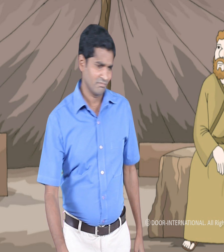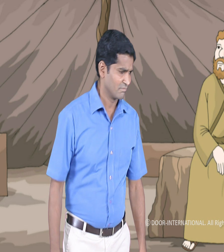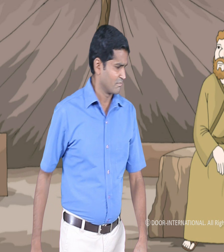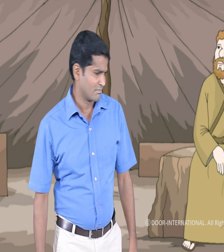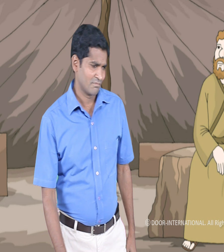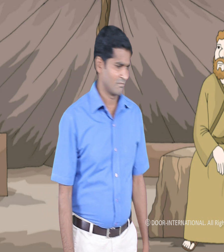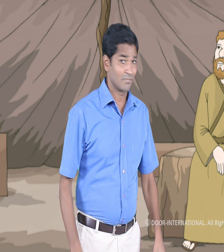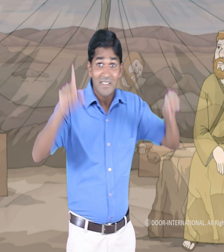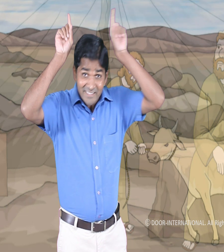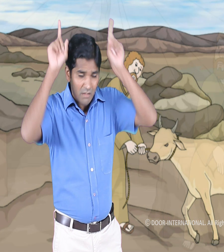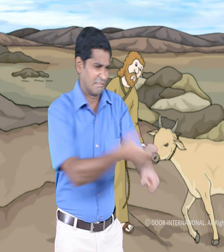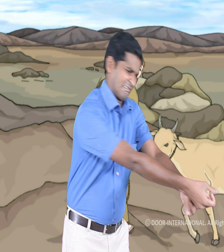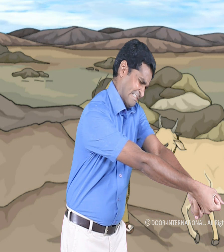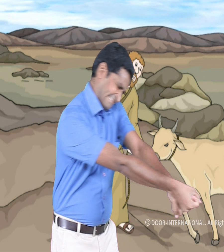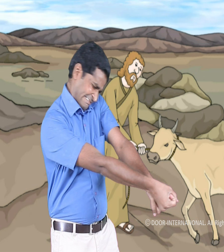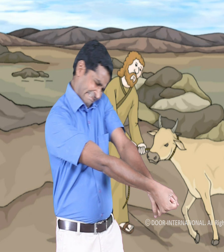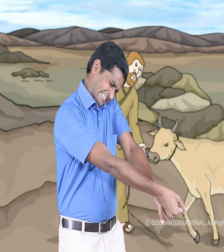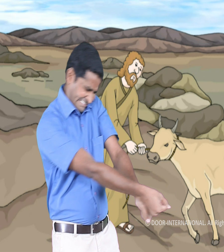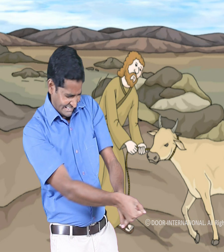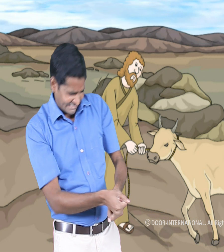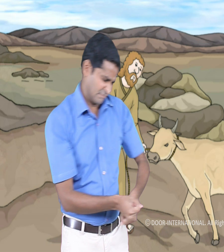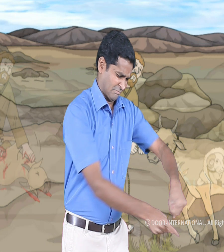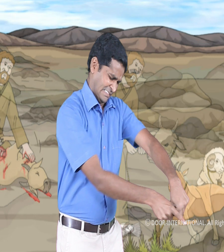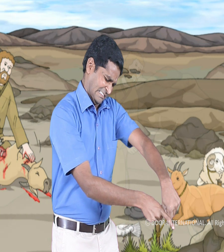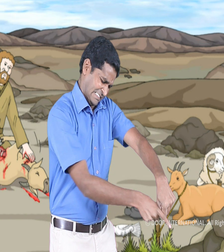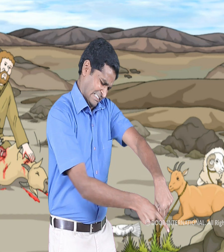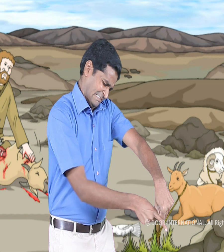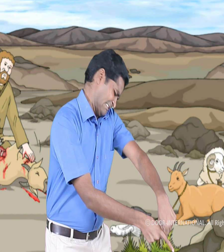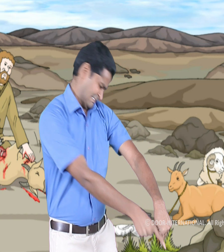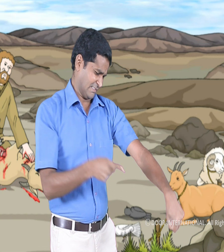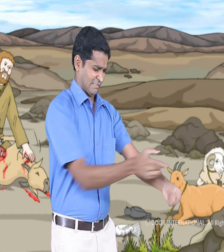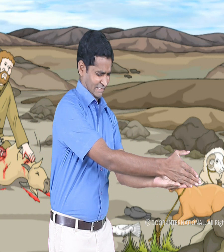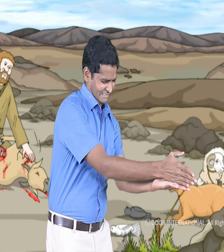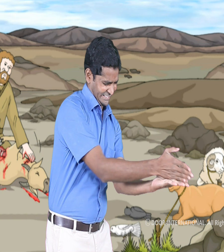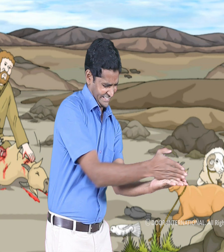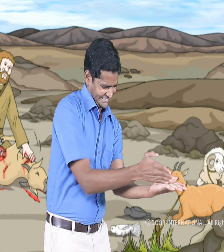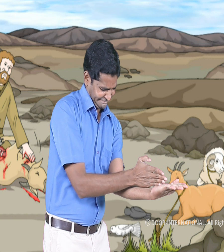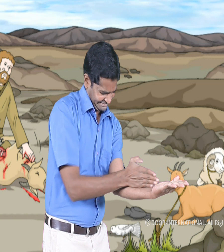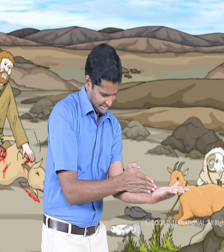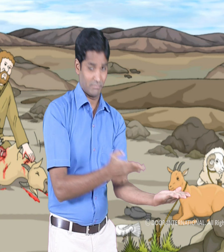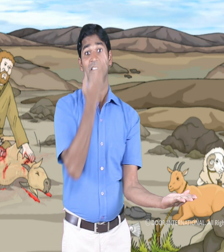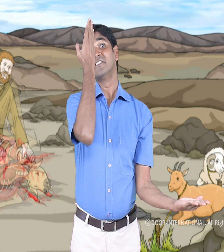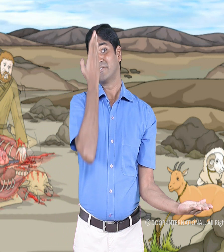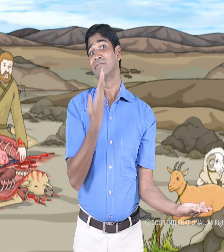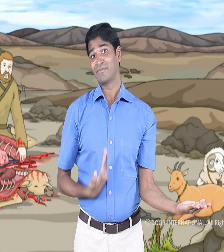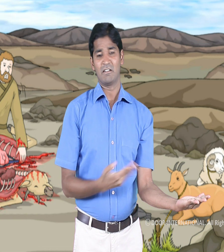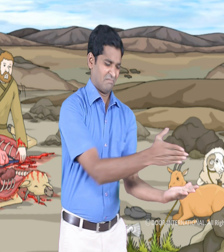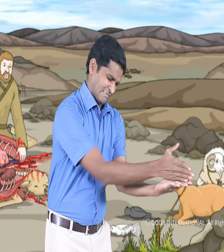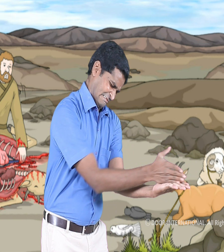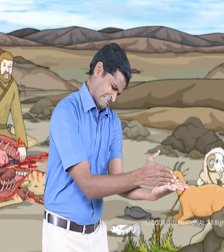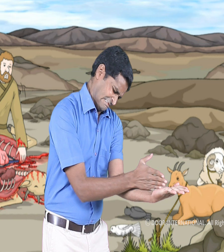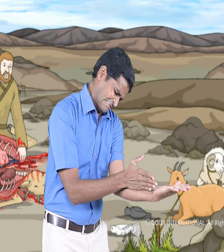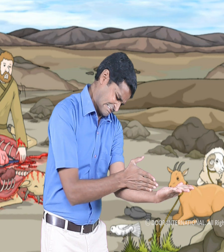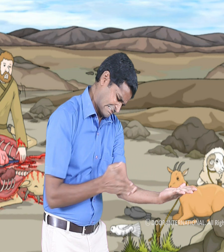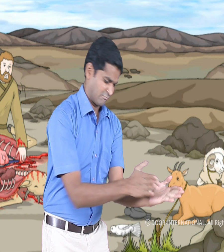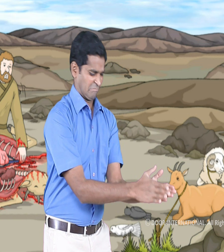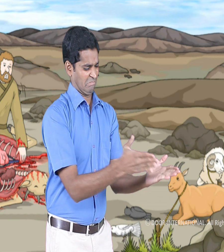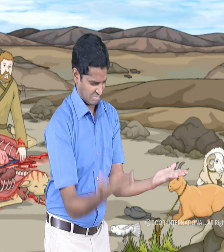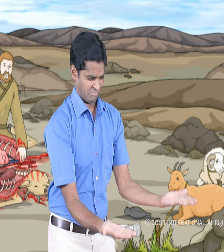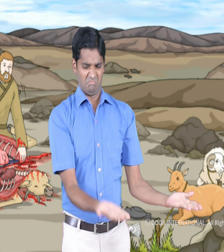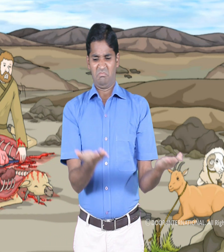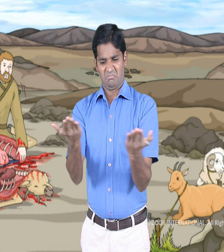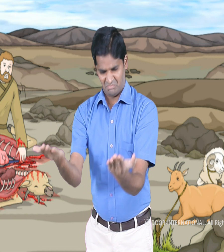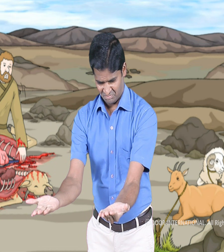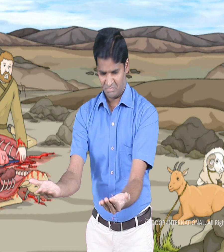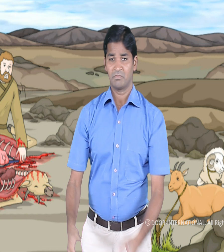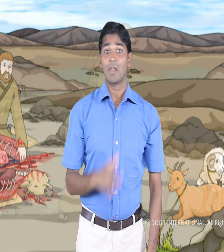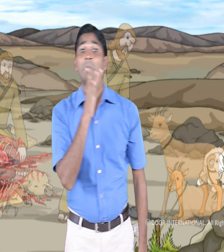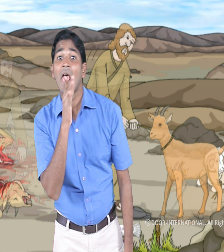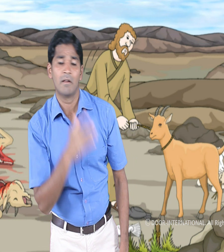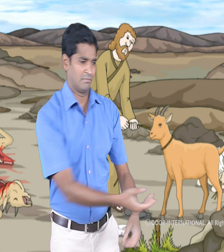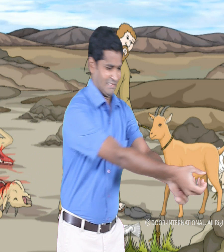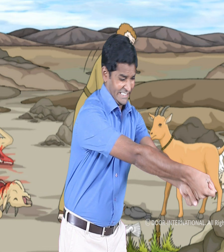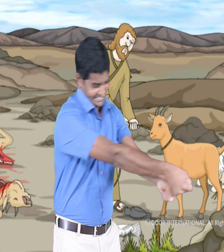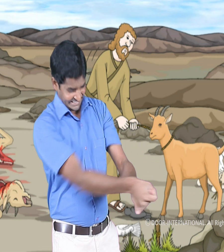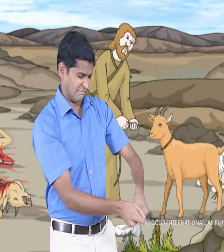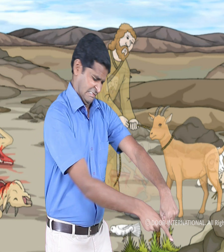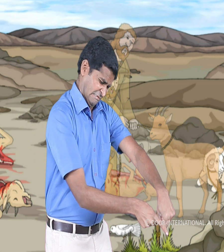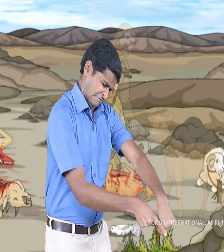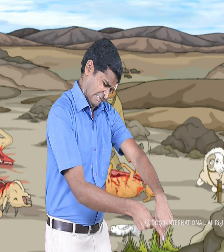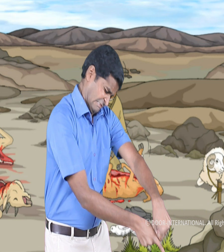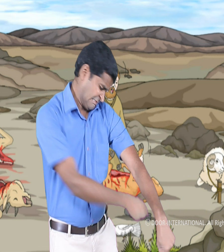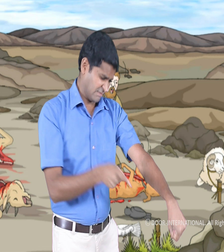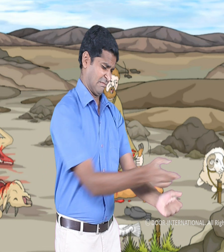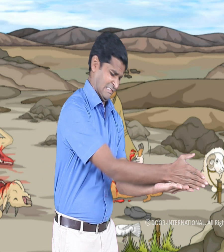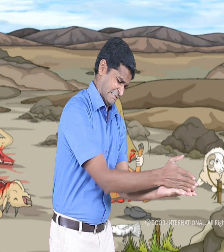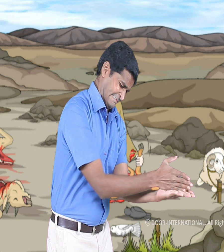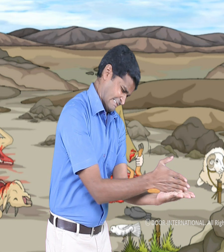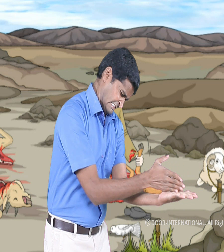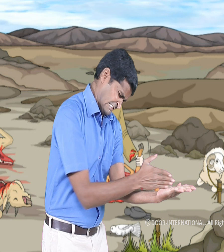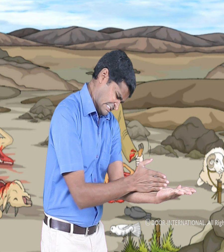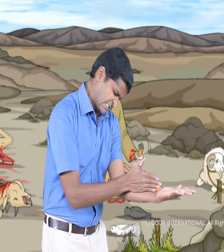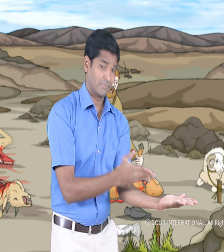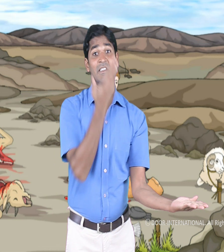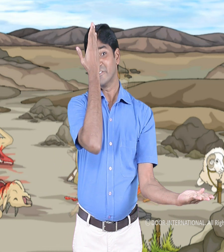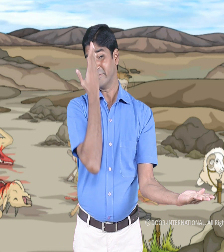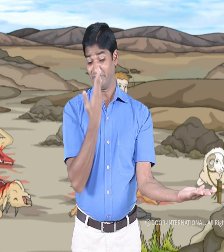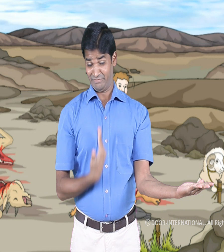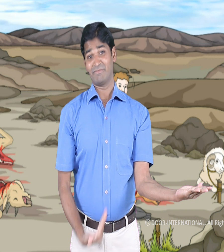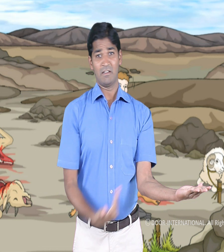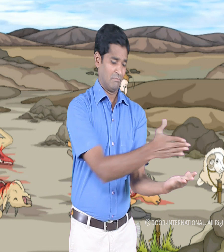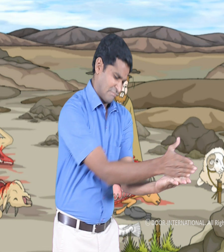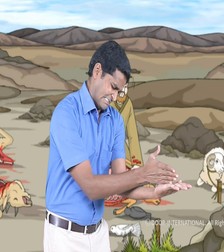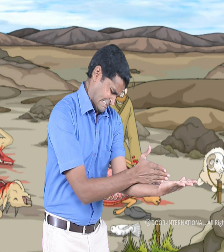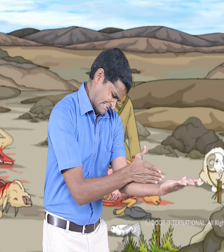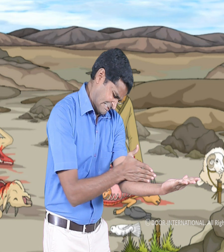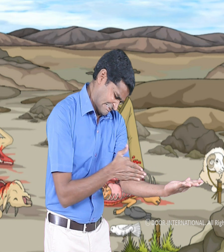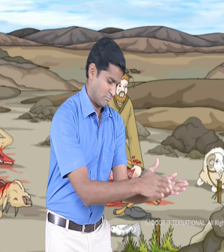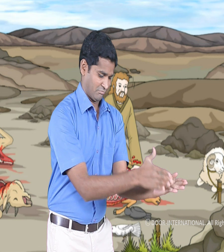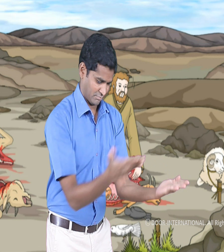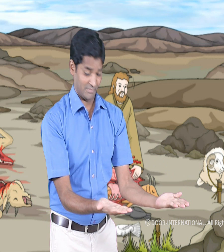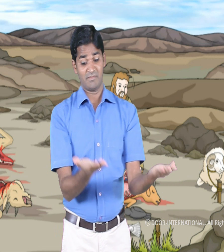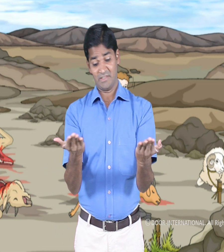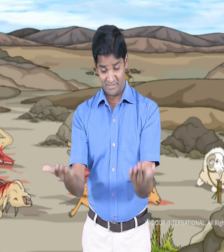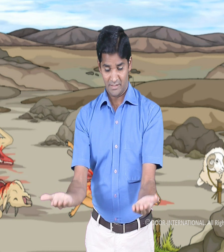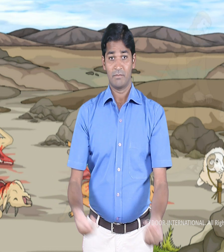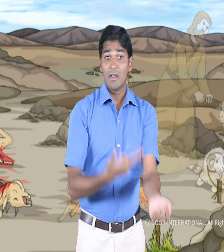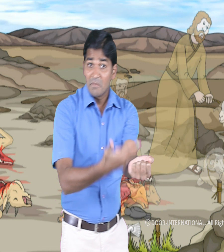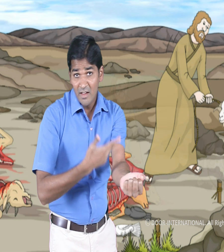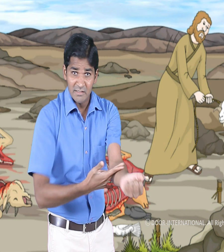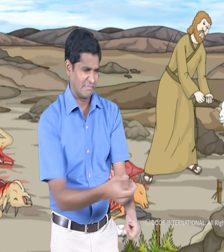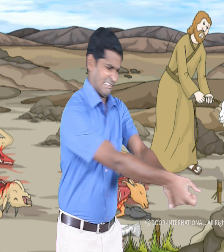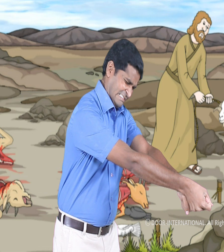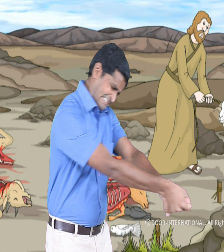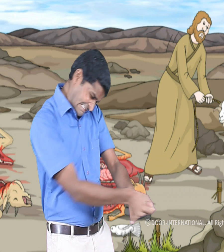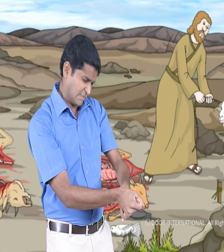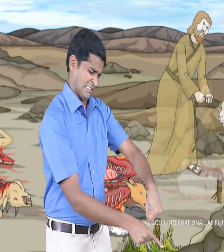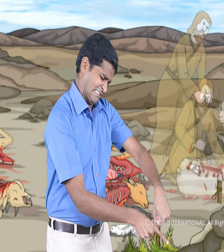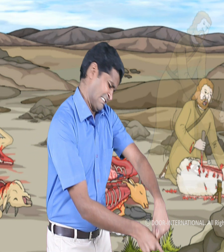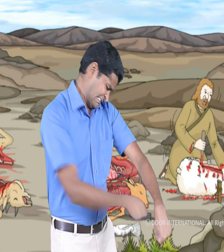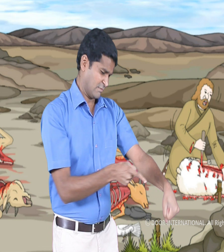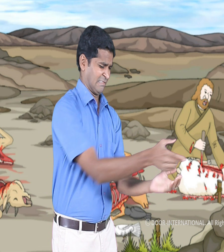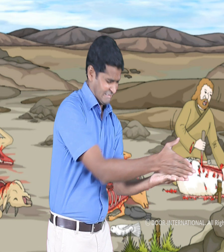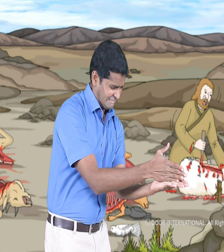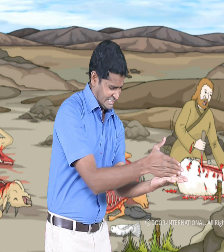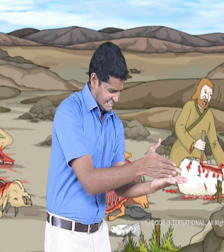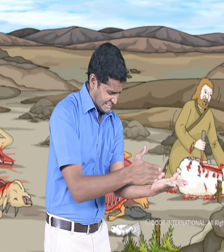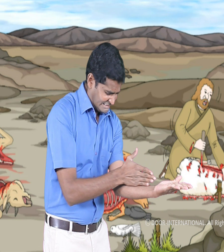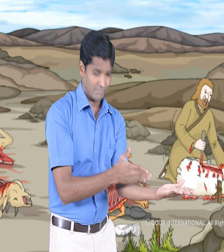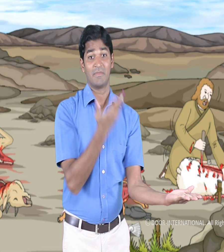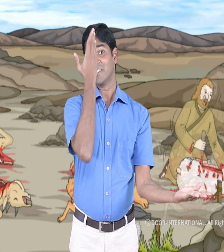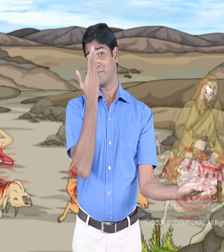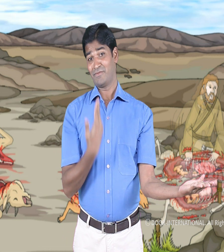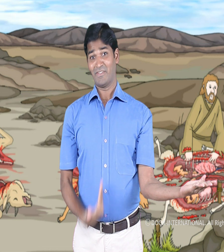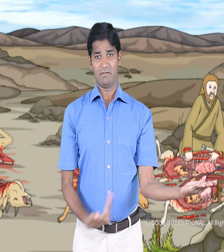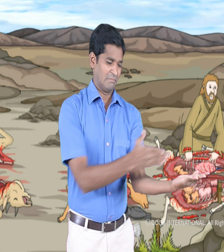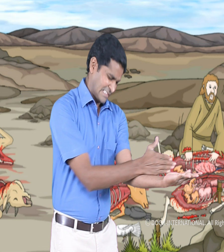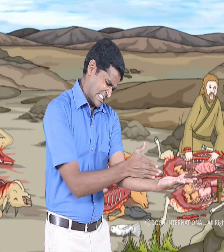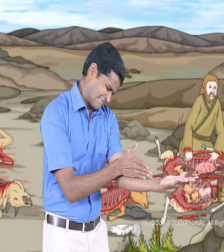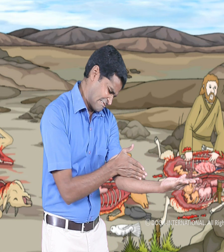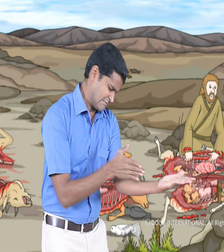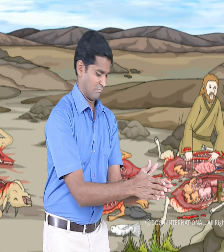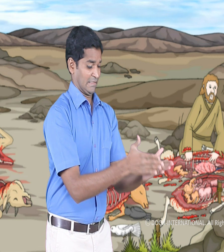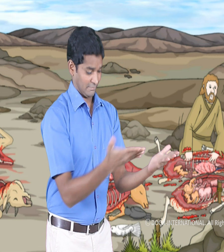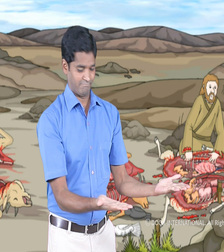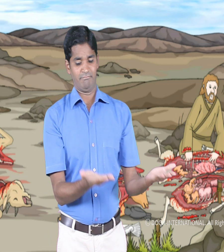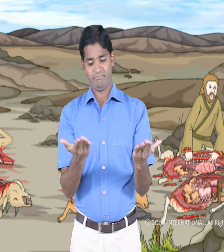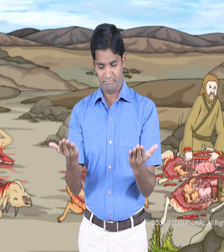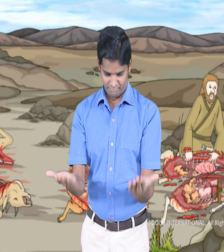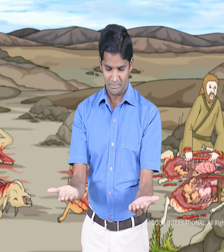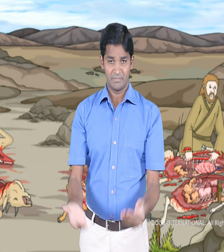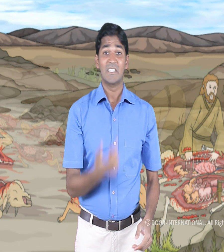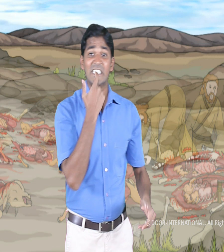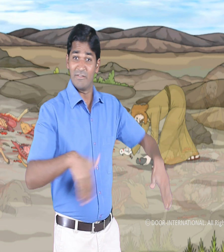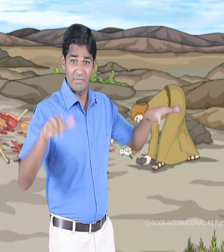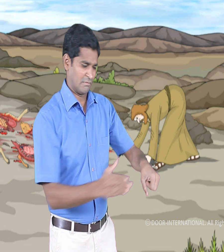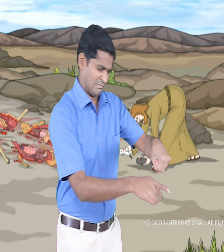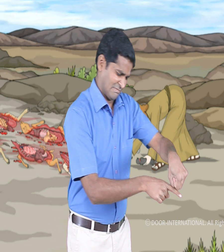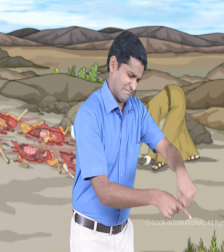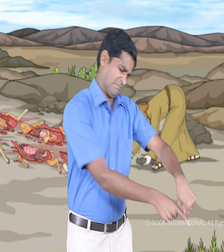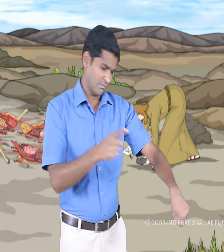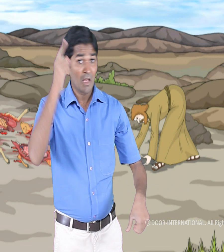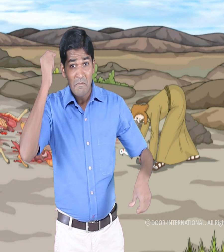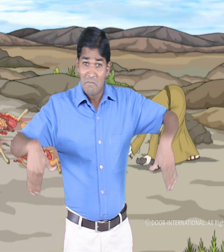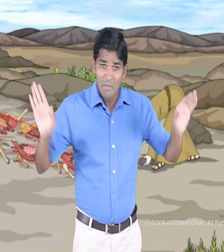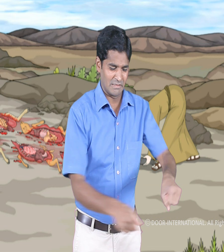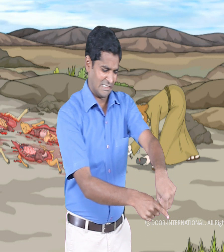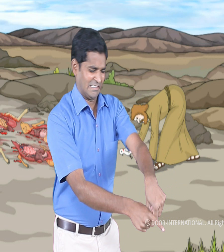So Abram brought all these to Him, split each of them down the middle, and laid the halves opposite each other.